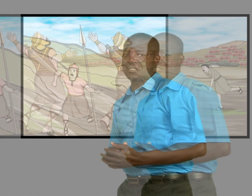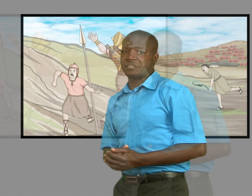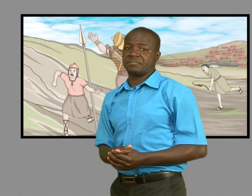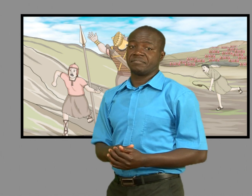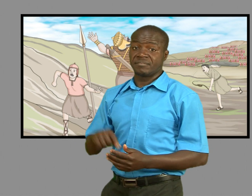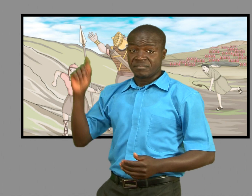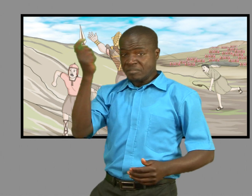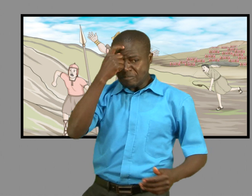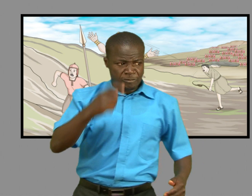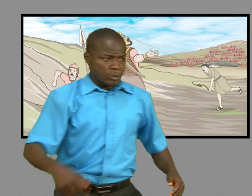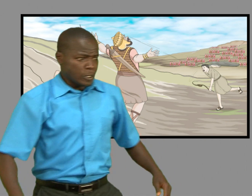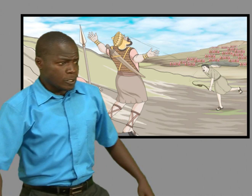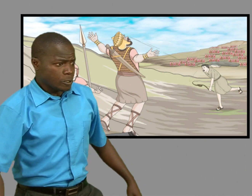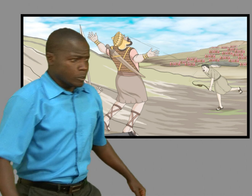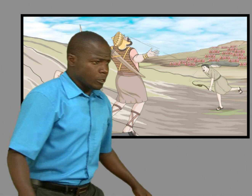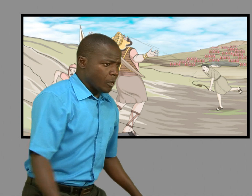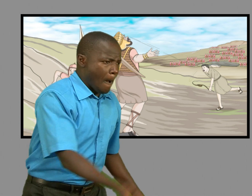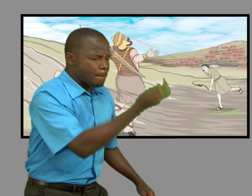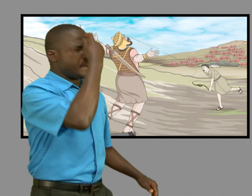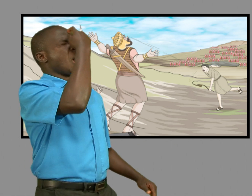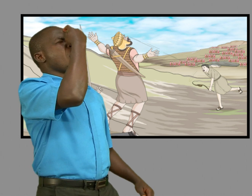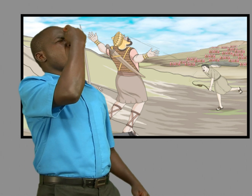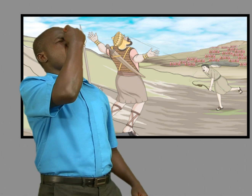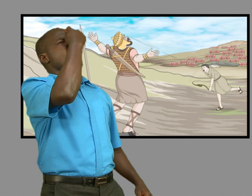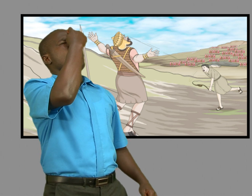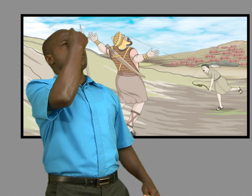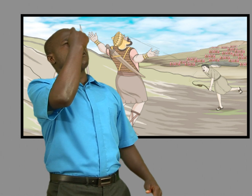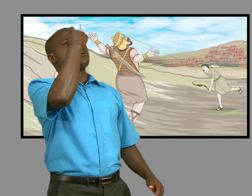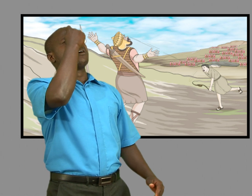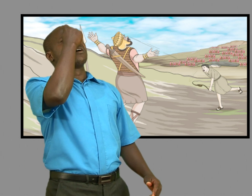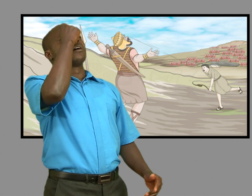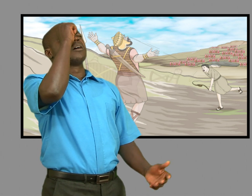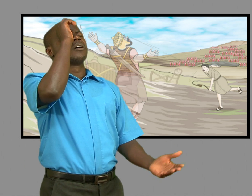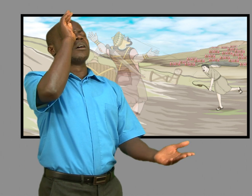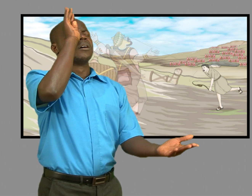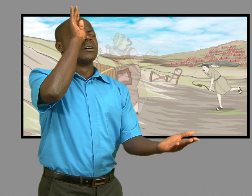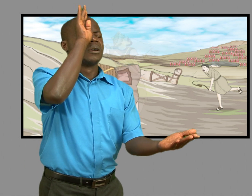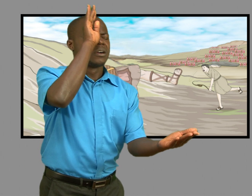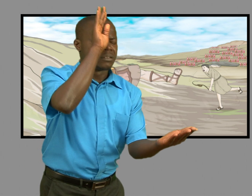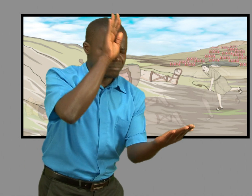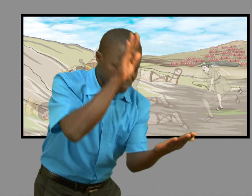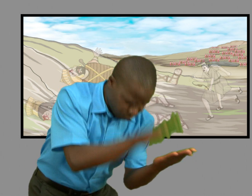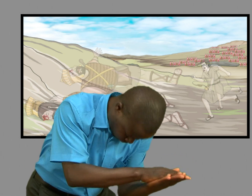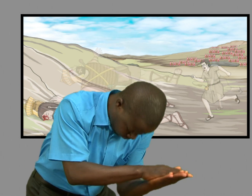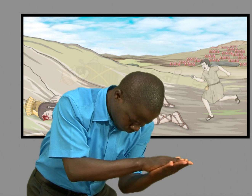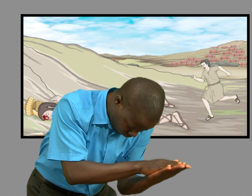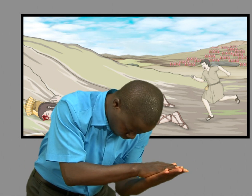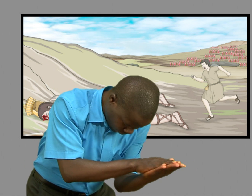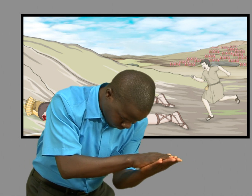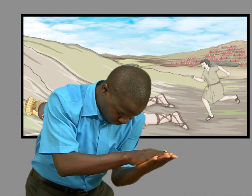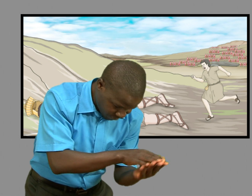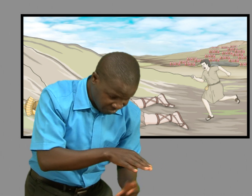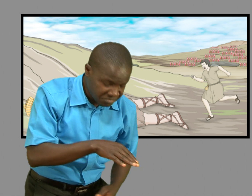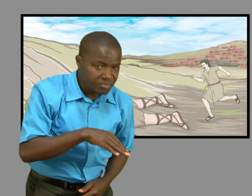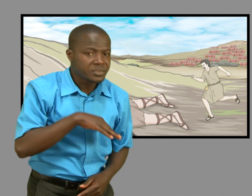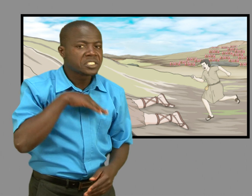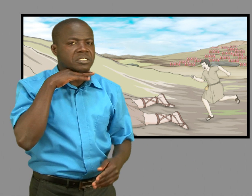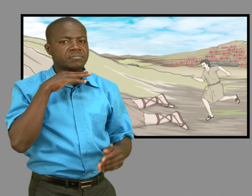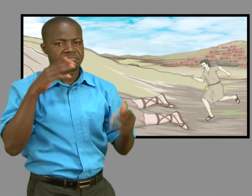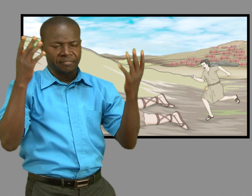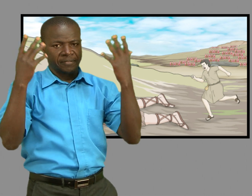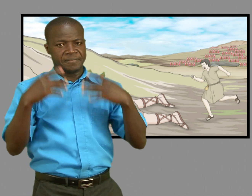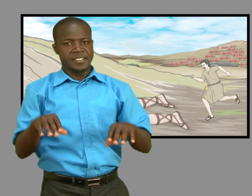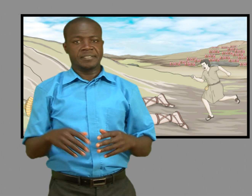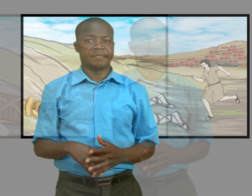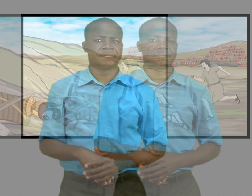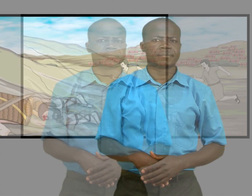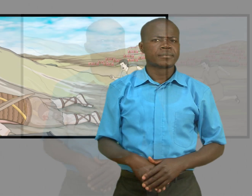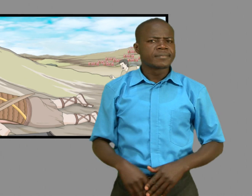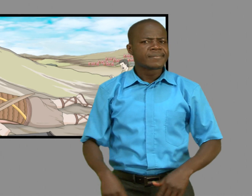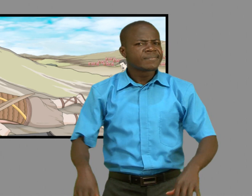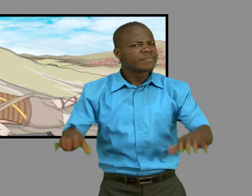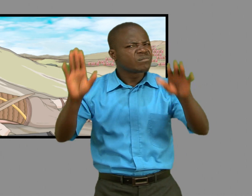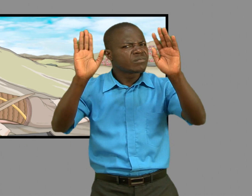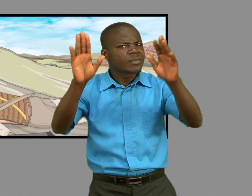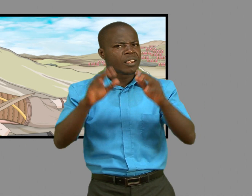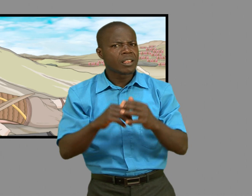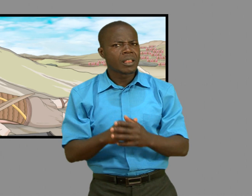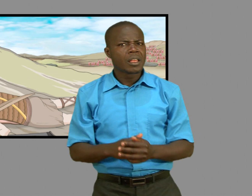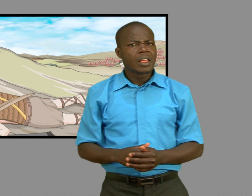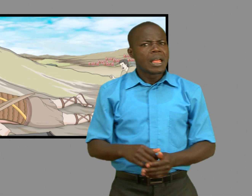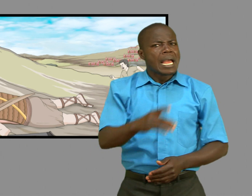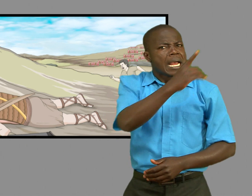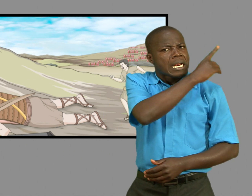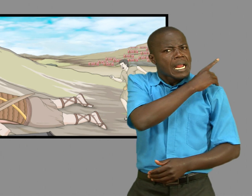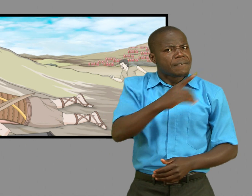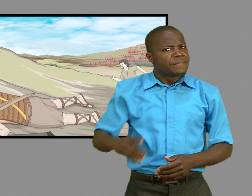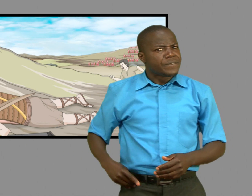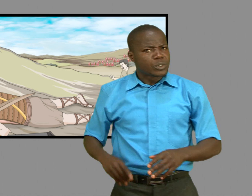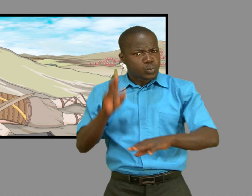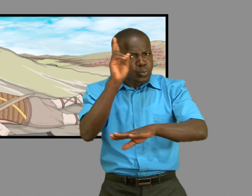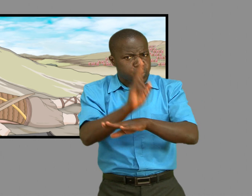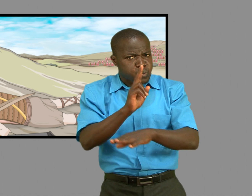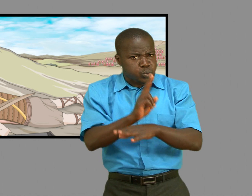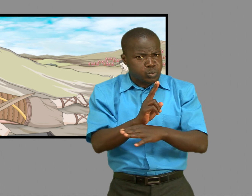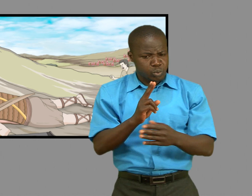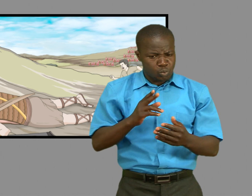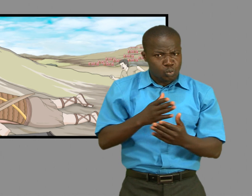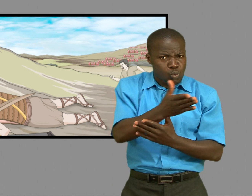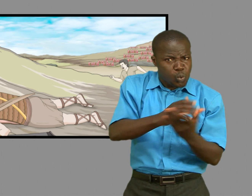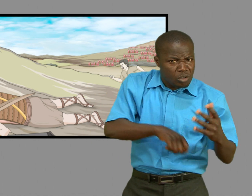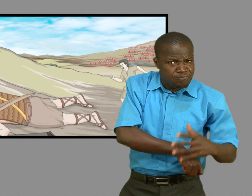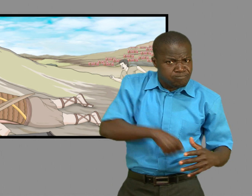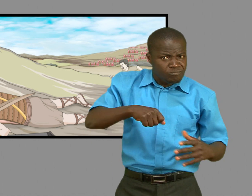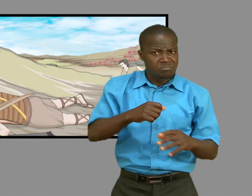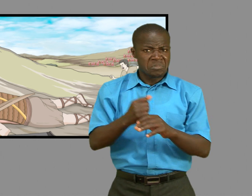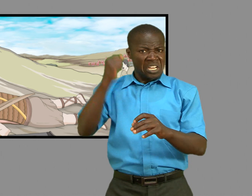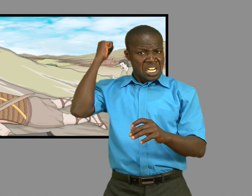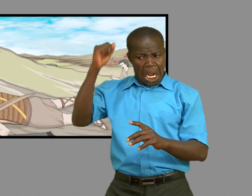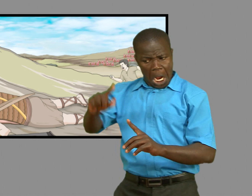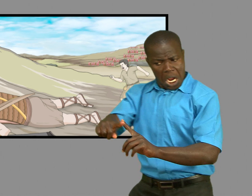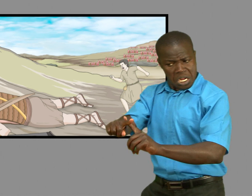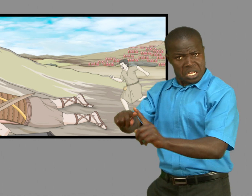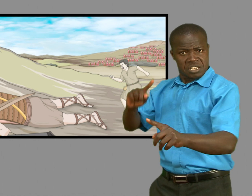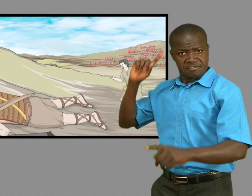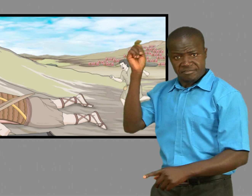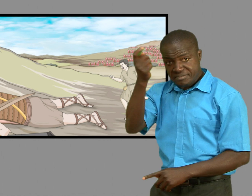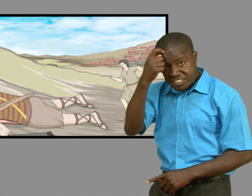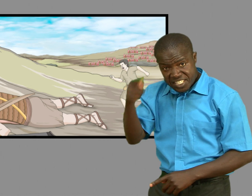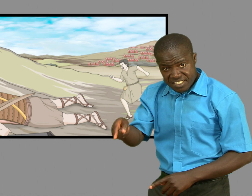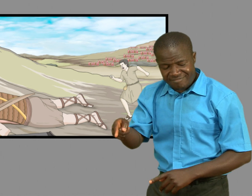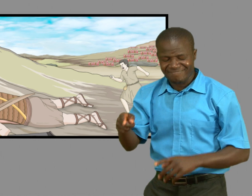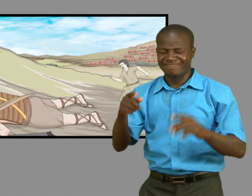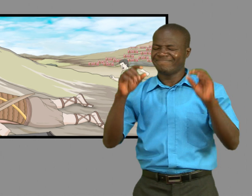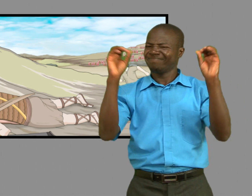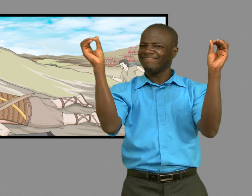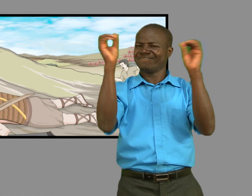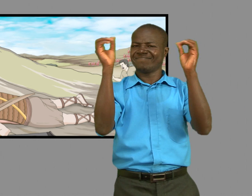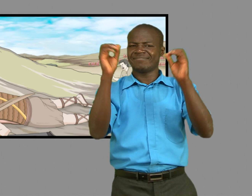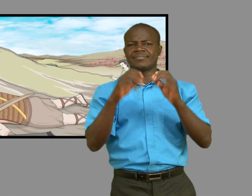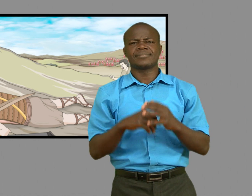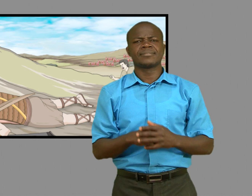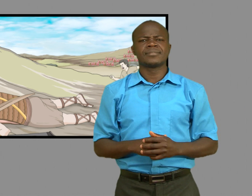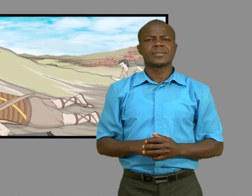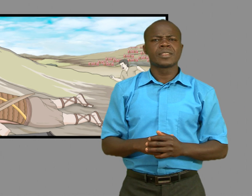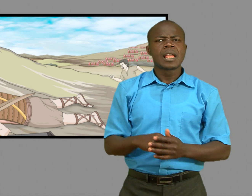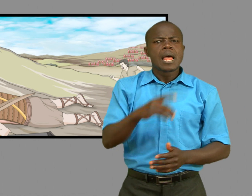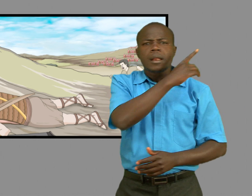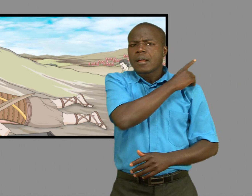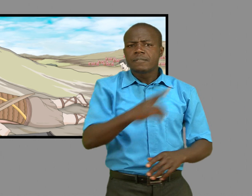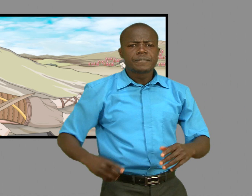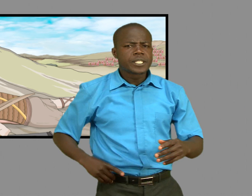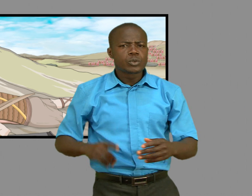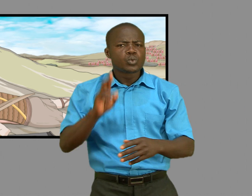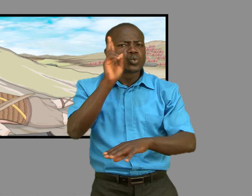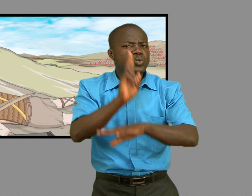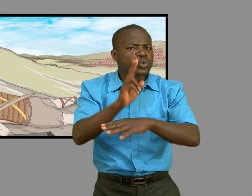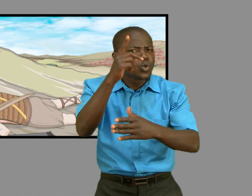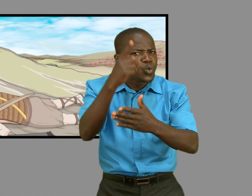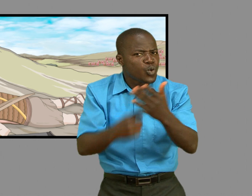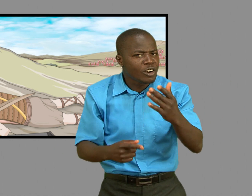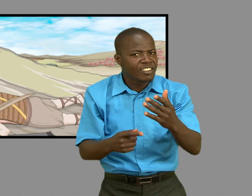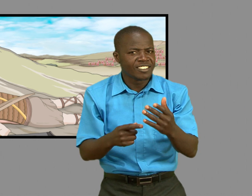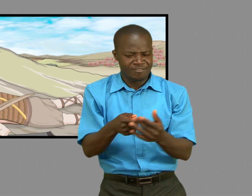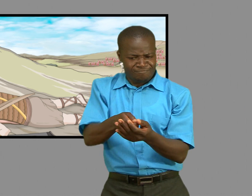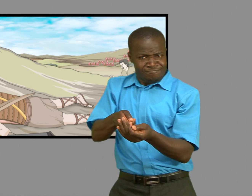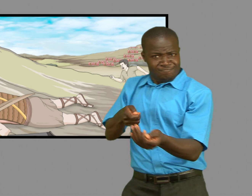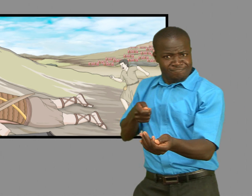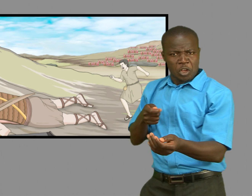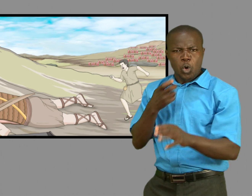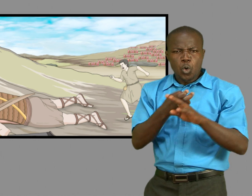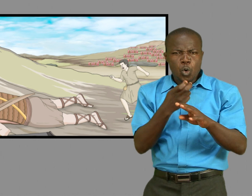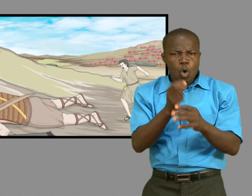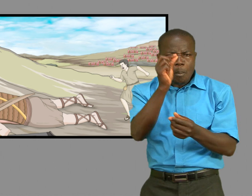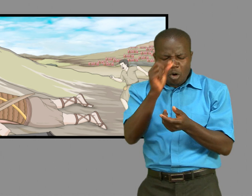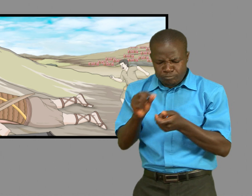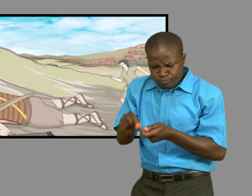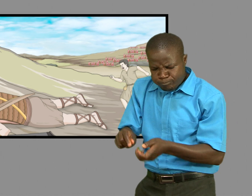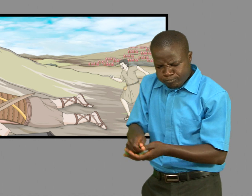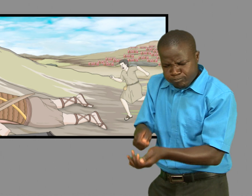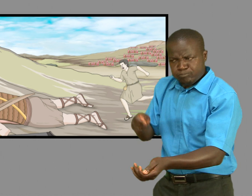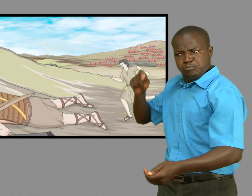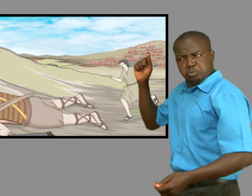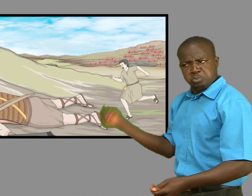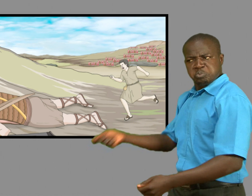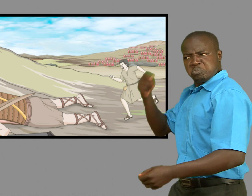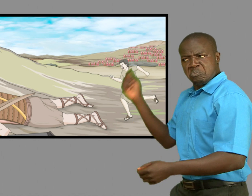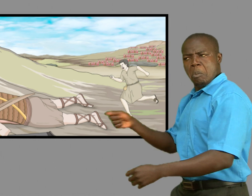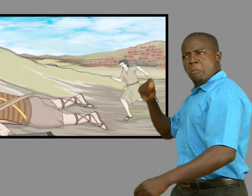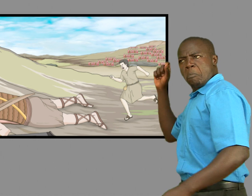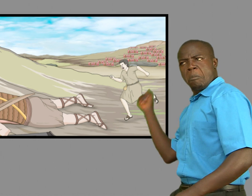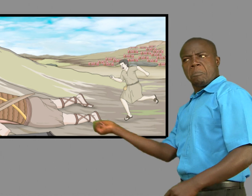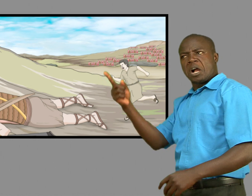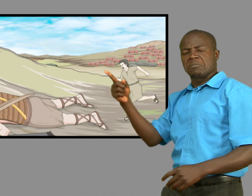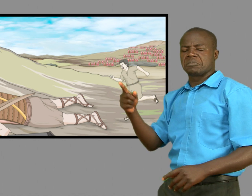The stone sank into his forehead, and he fell facedown on the ground. Thus David prevailed over the Philistine with a sling and a stone;